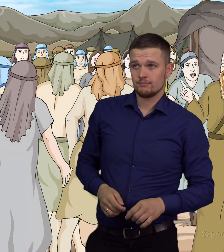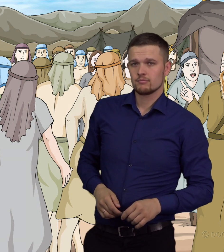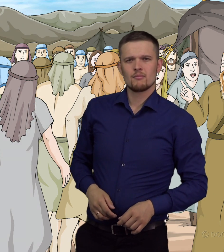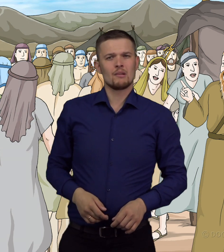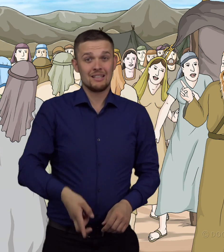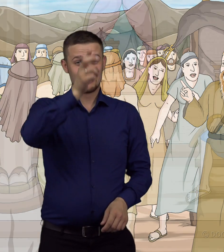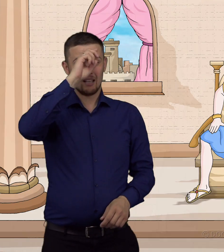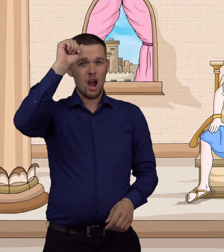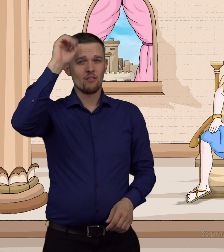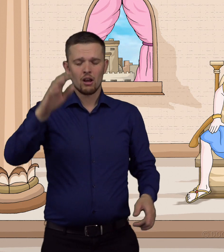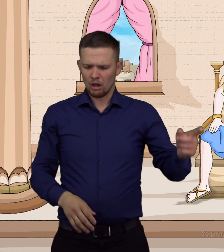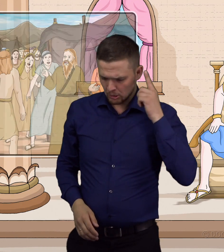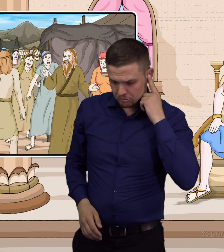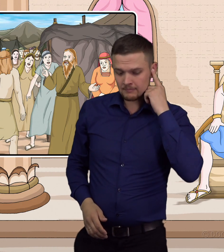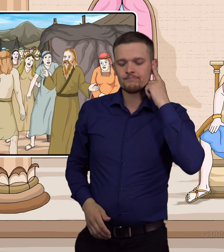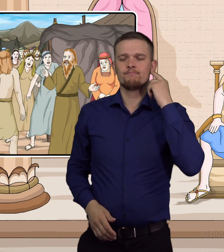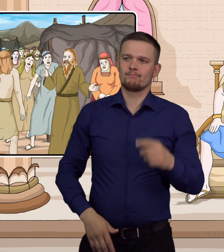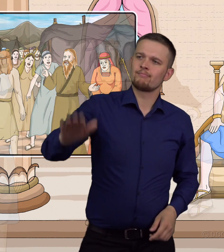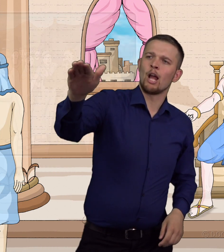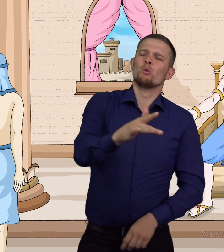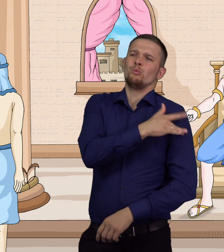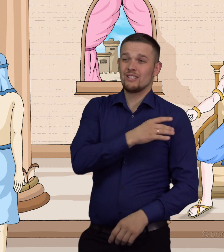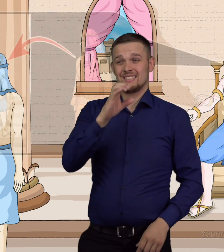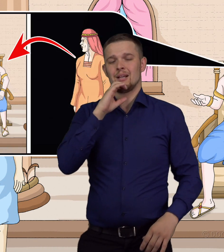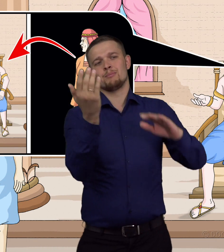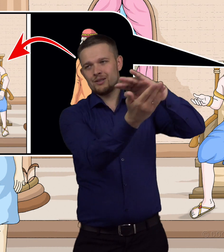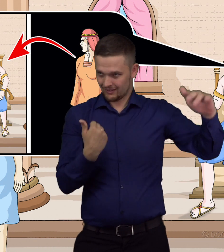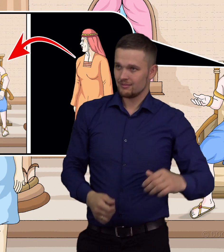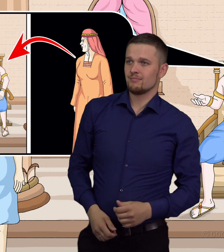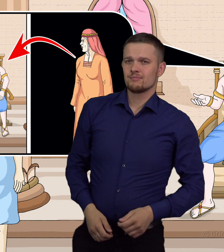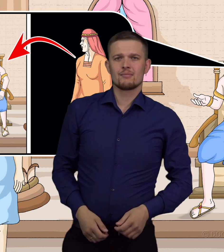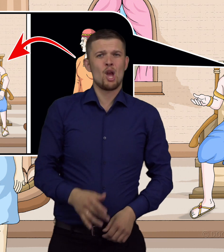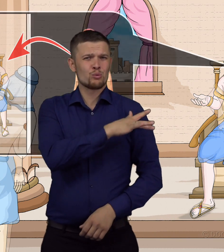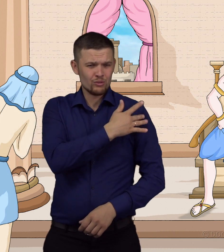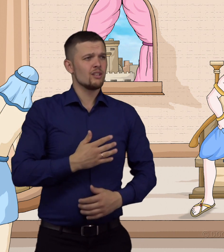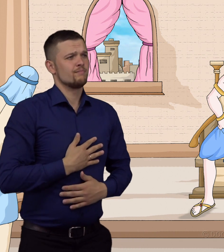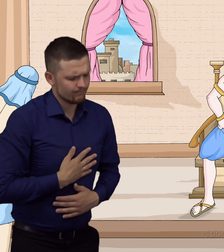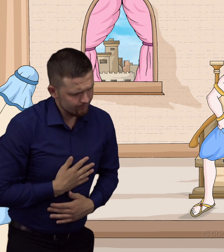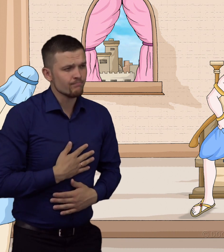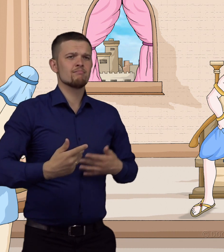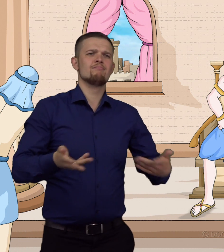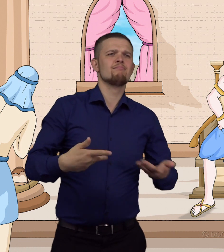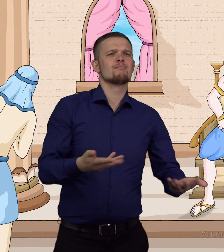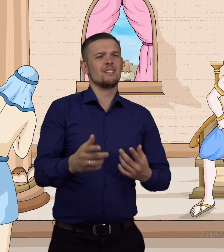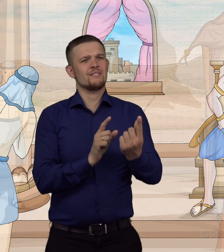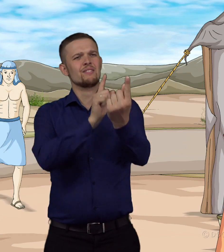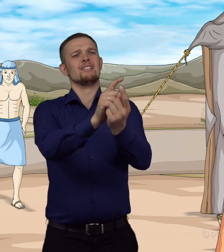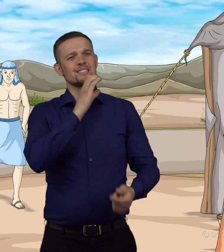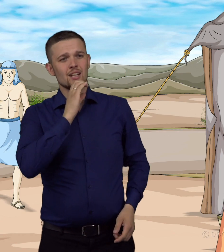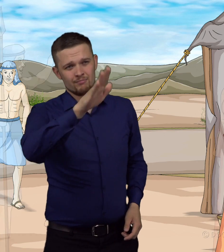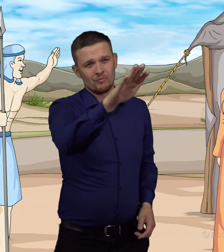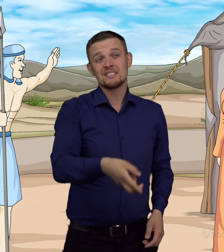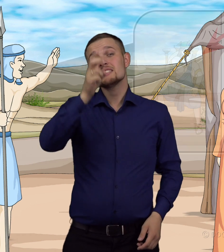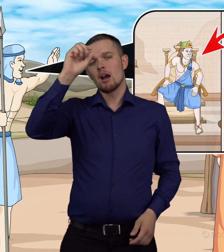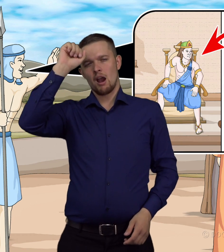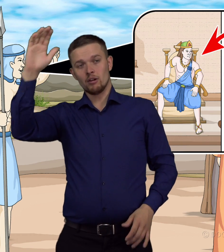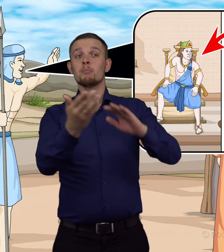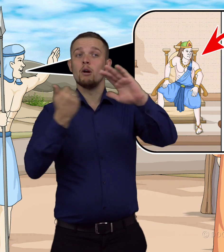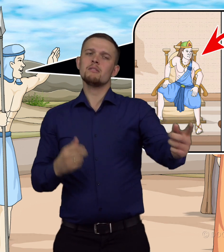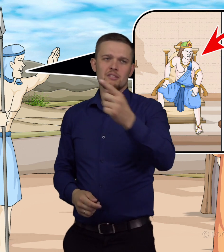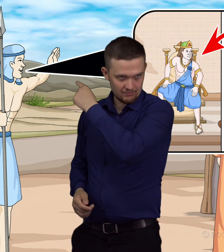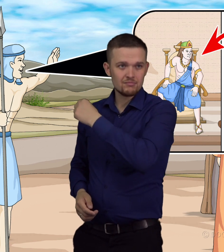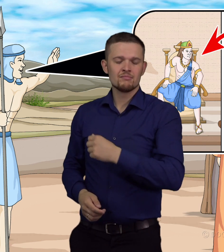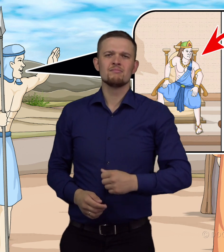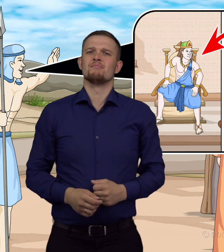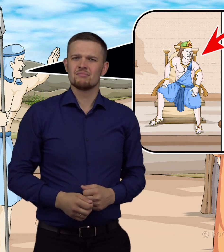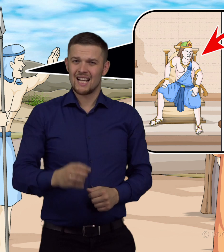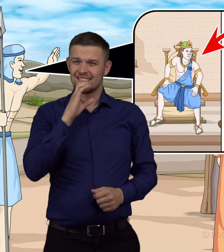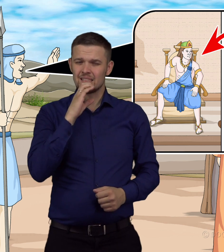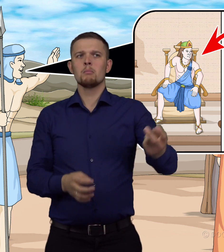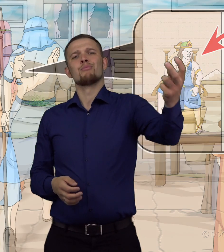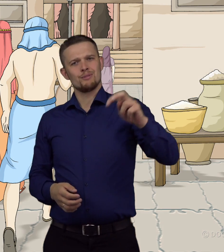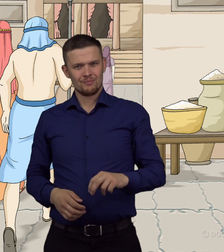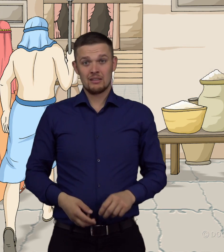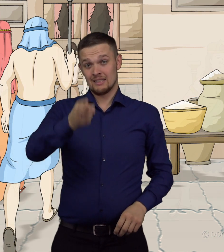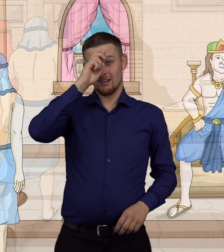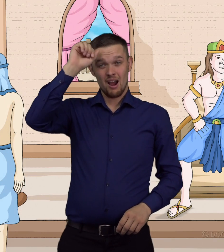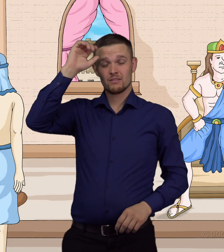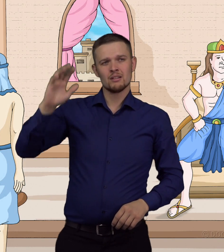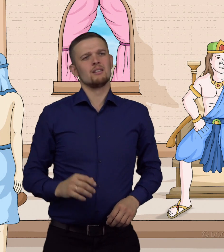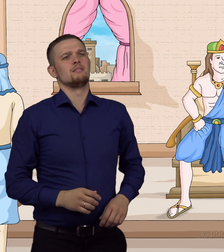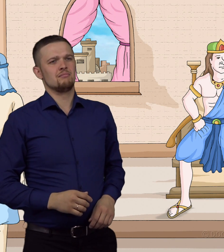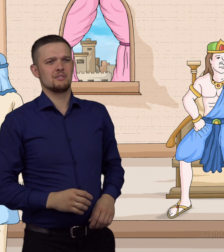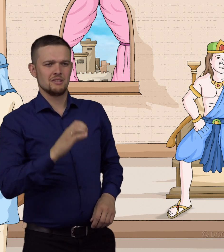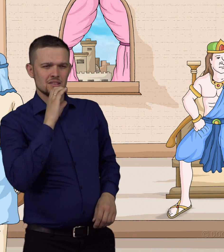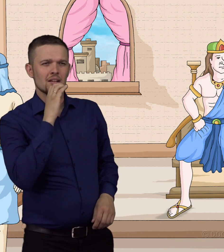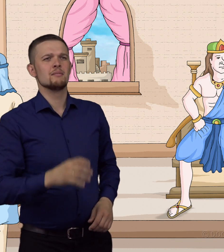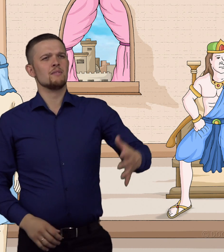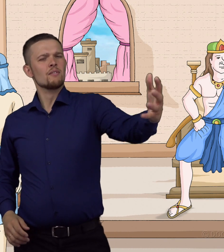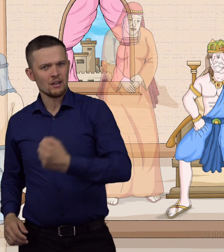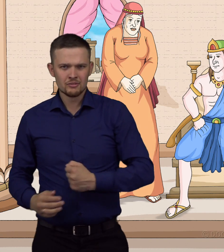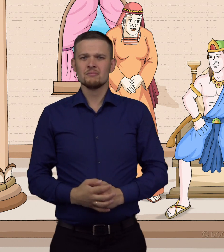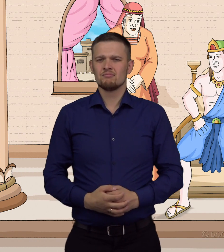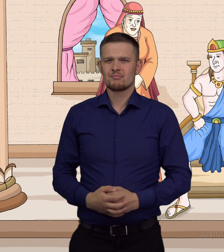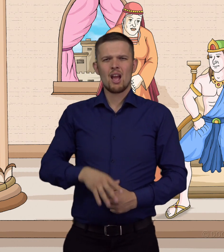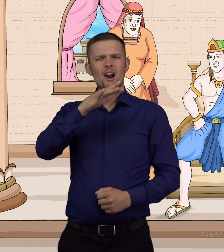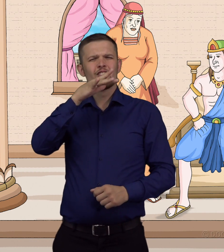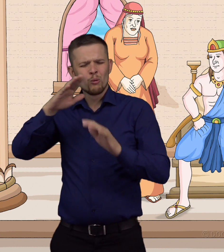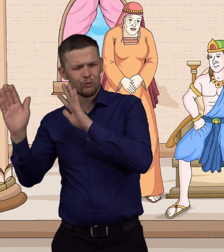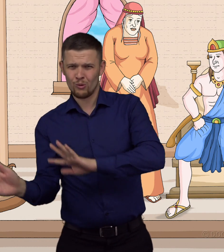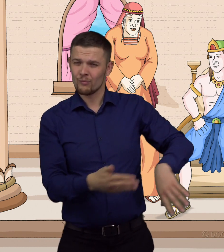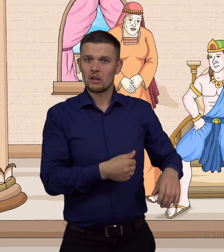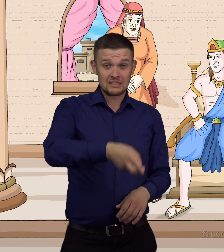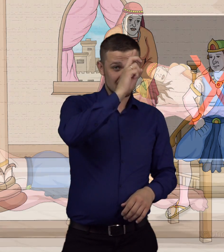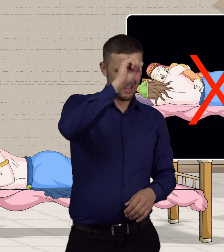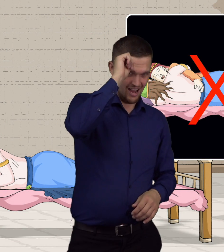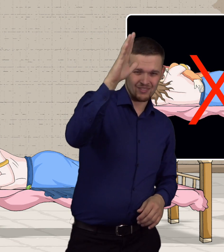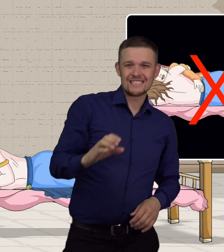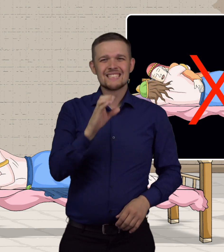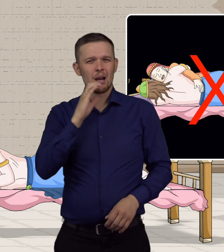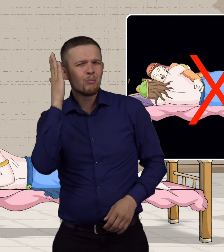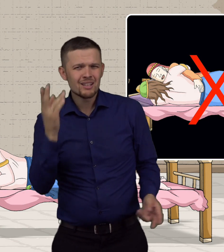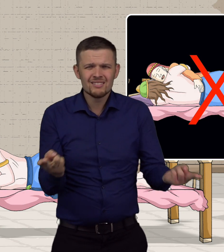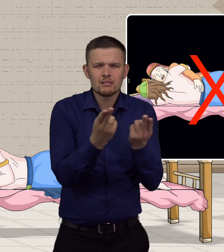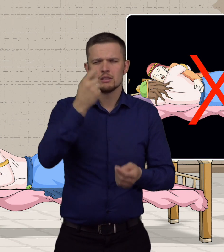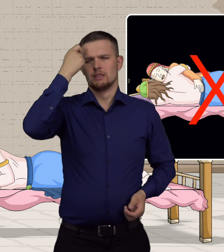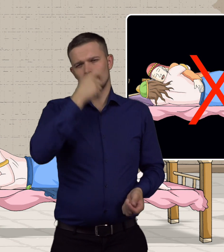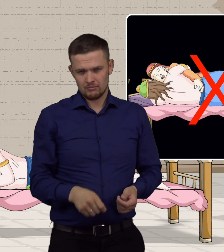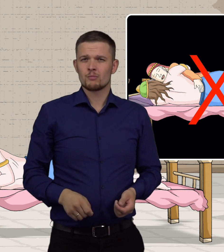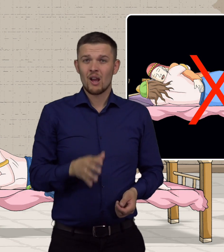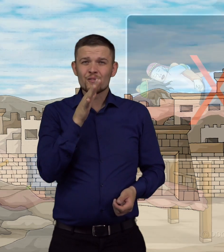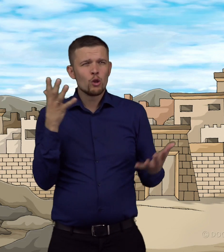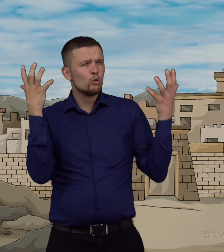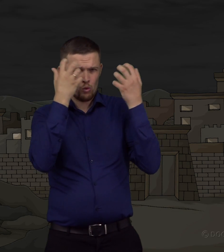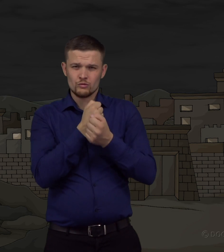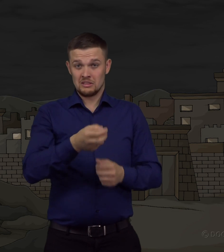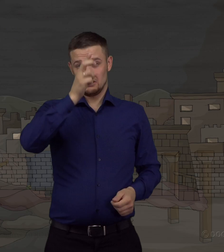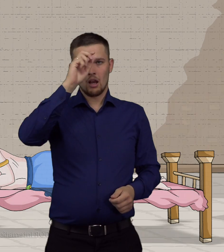So Abimelech king of Gerar had Sarah brought to him.